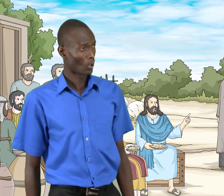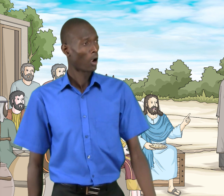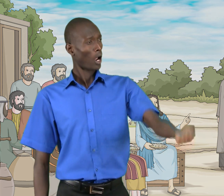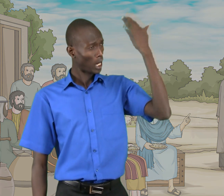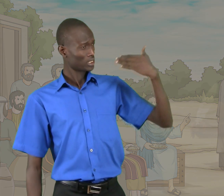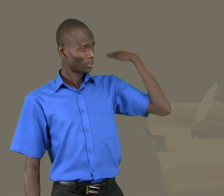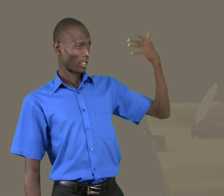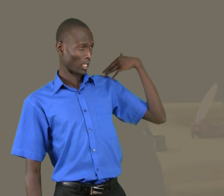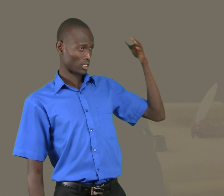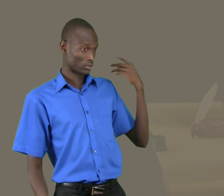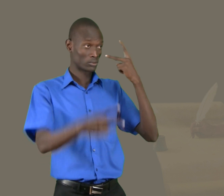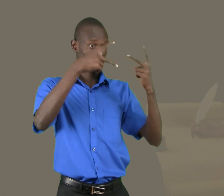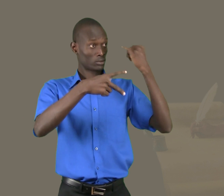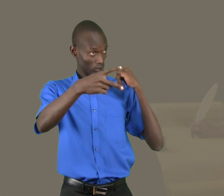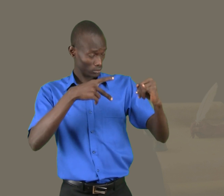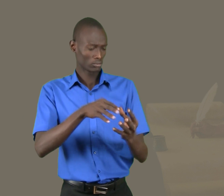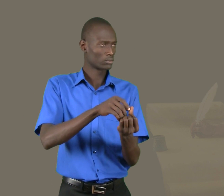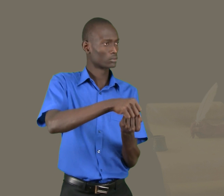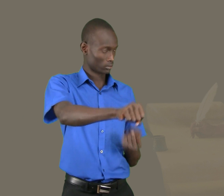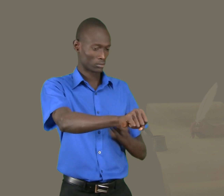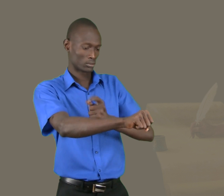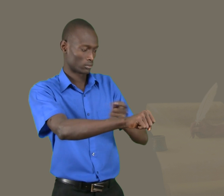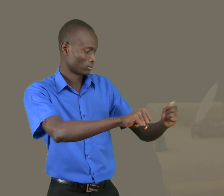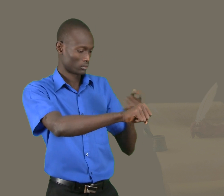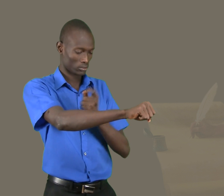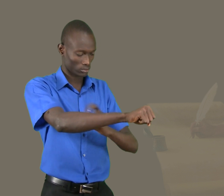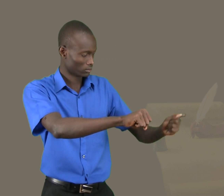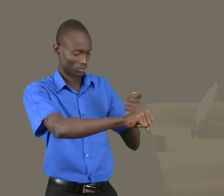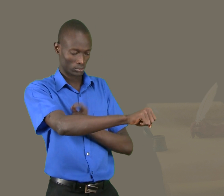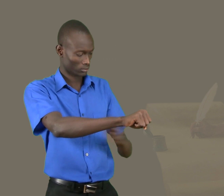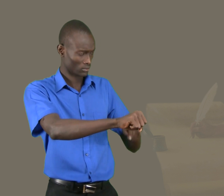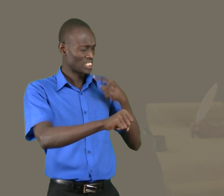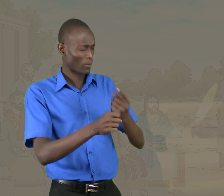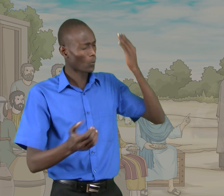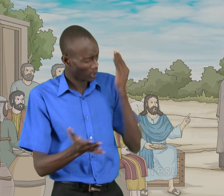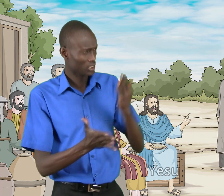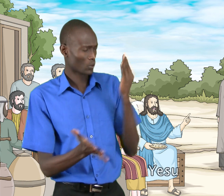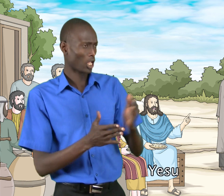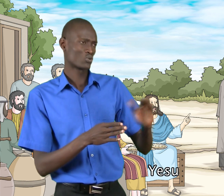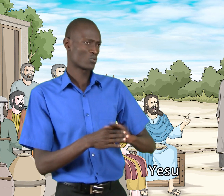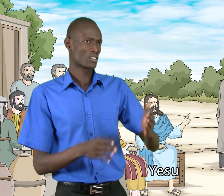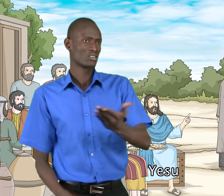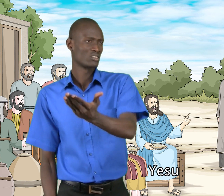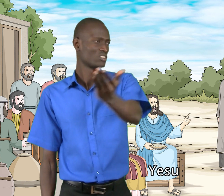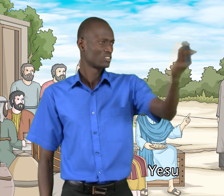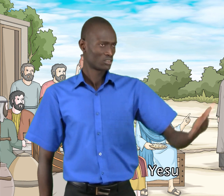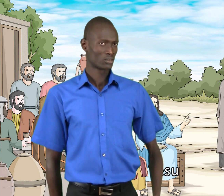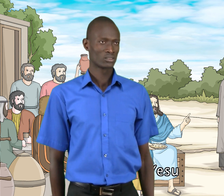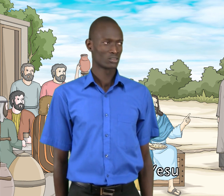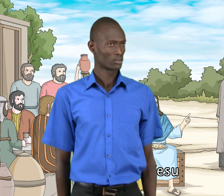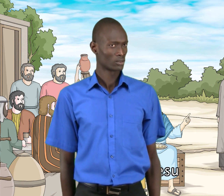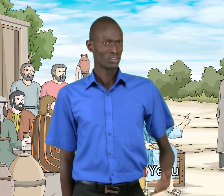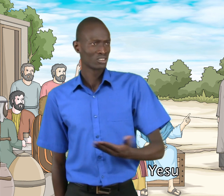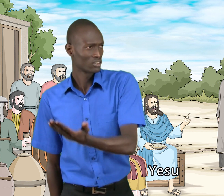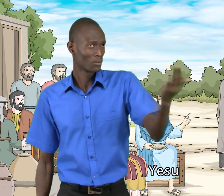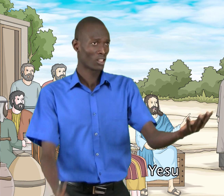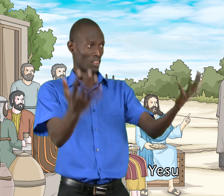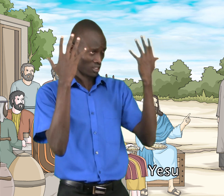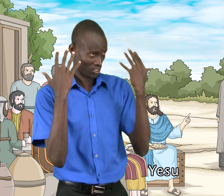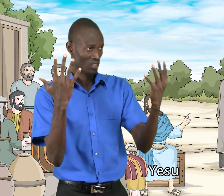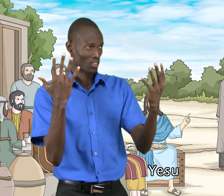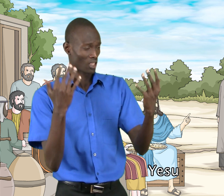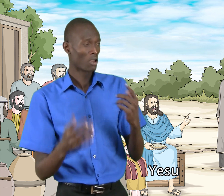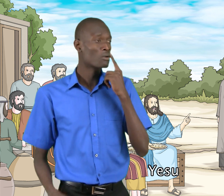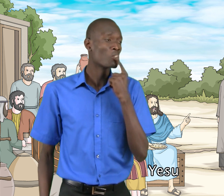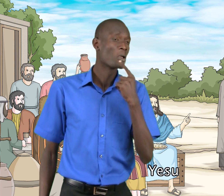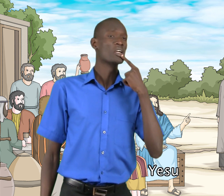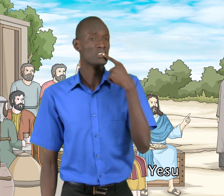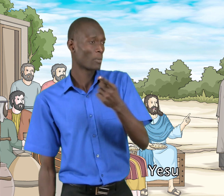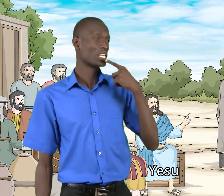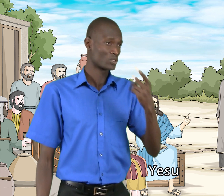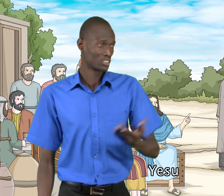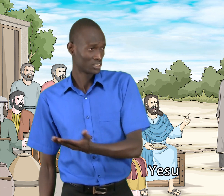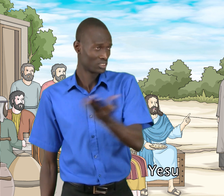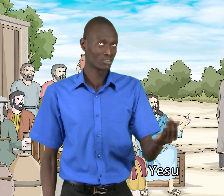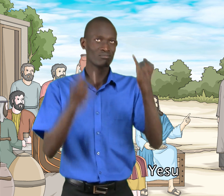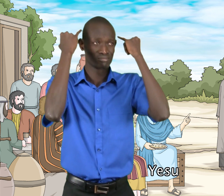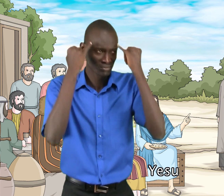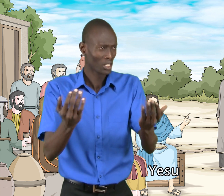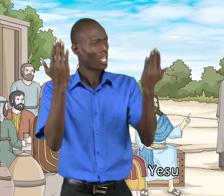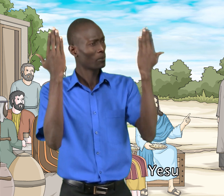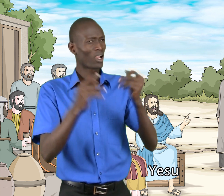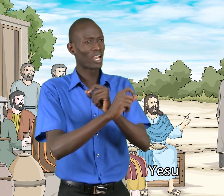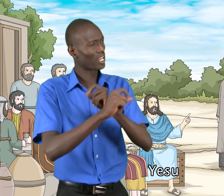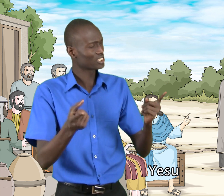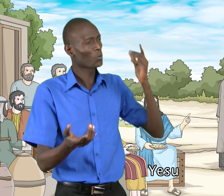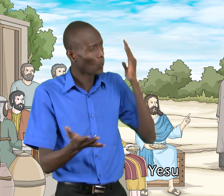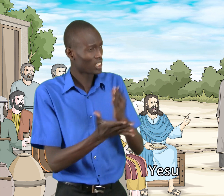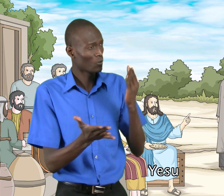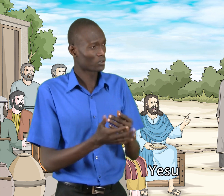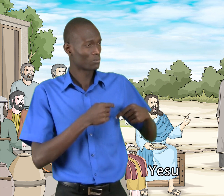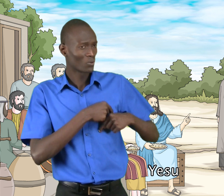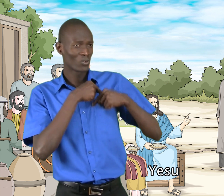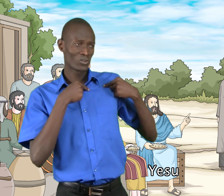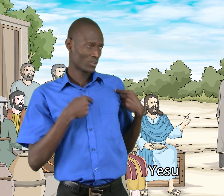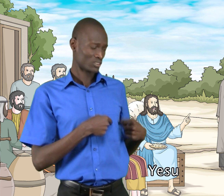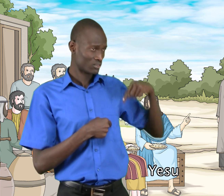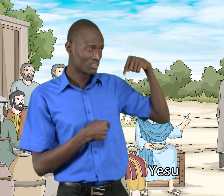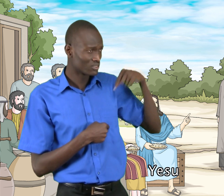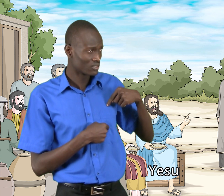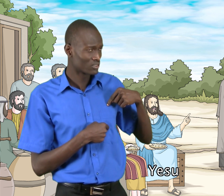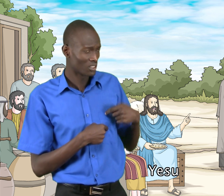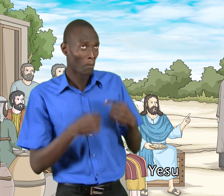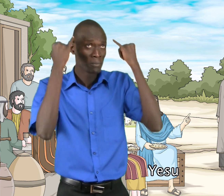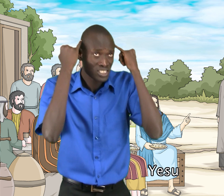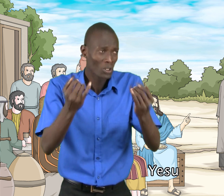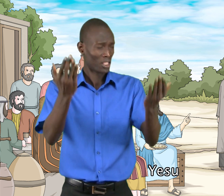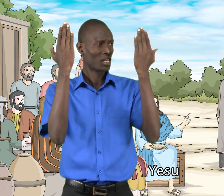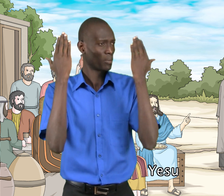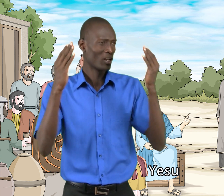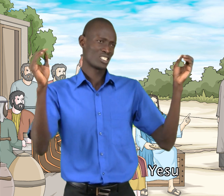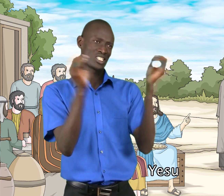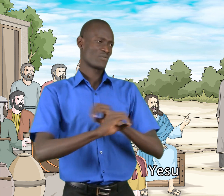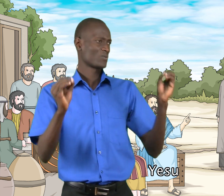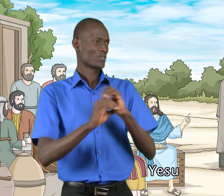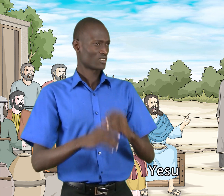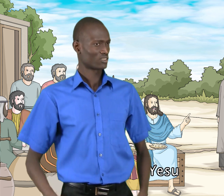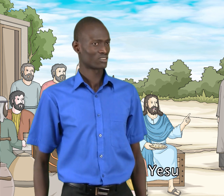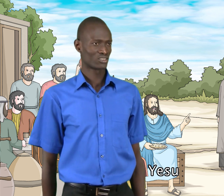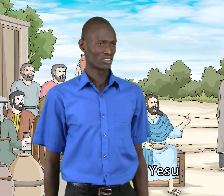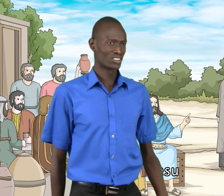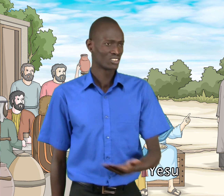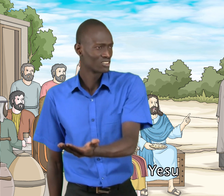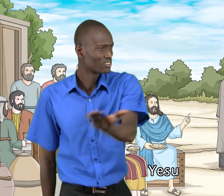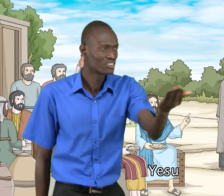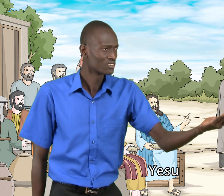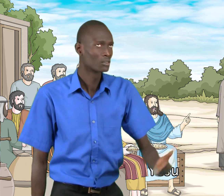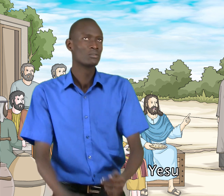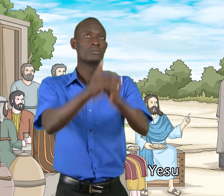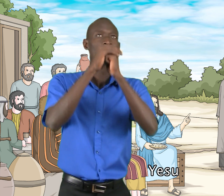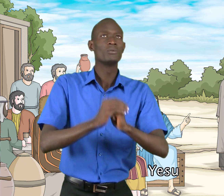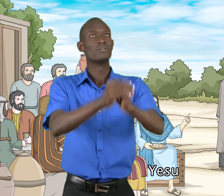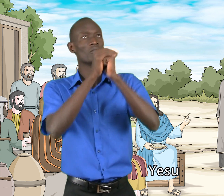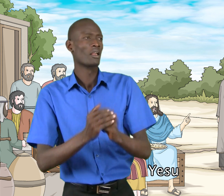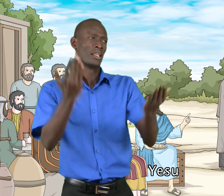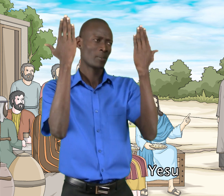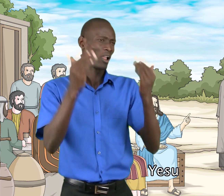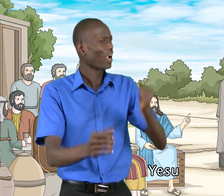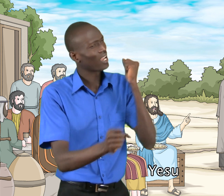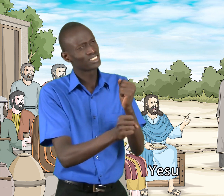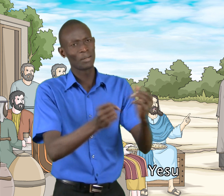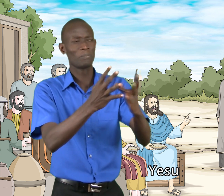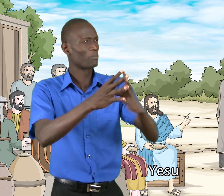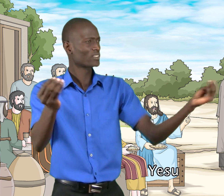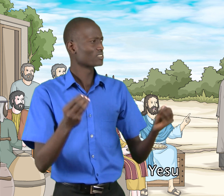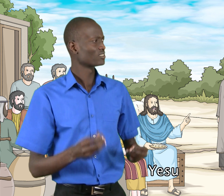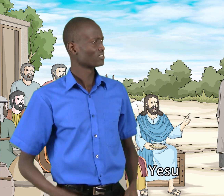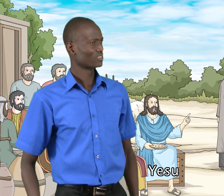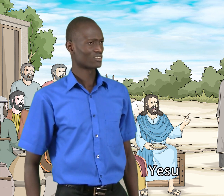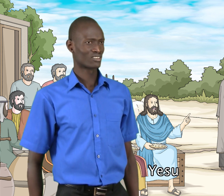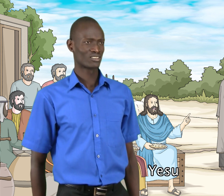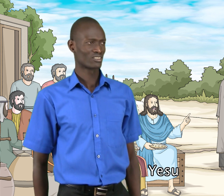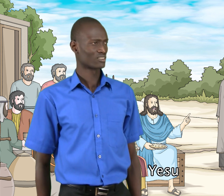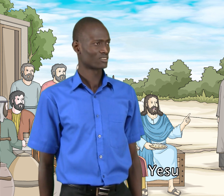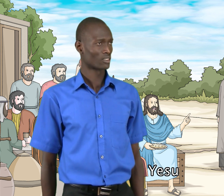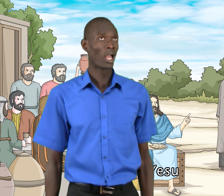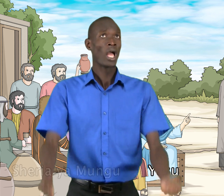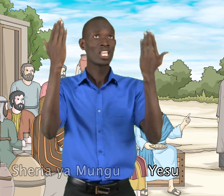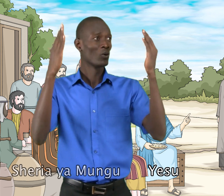Isaiah prophesied correctly about you: ‘These people honor Me with their lips, but their hearts are far from Me.